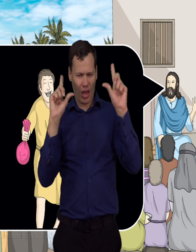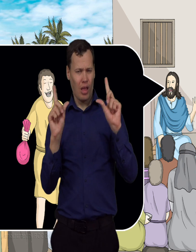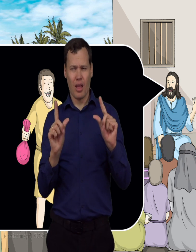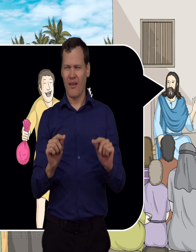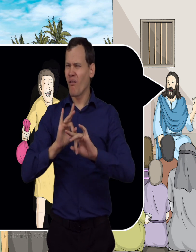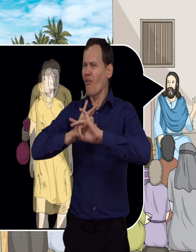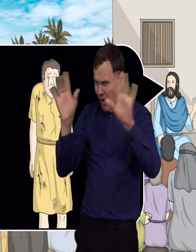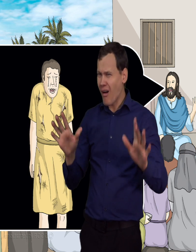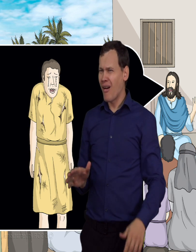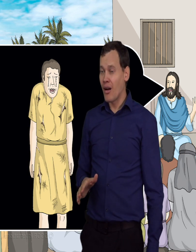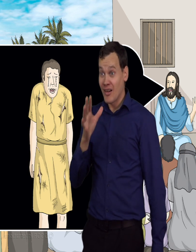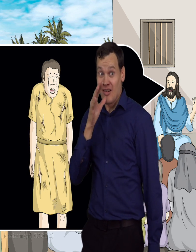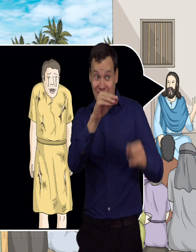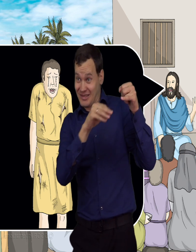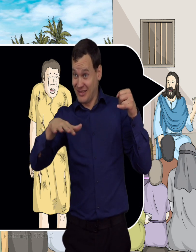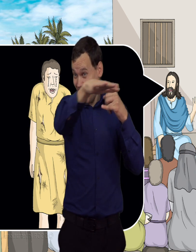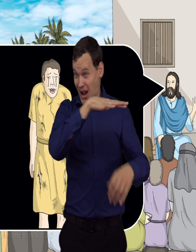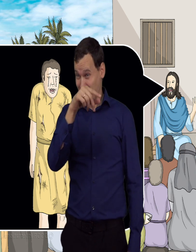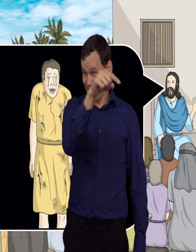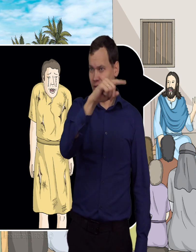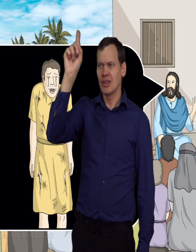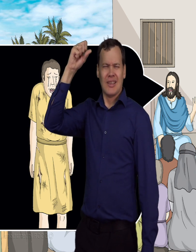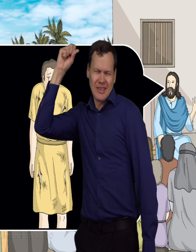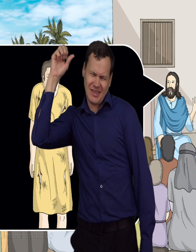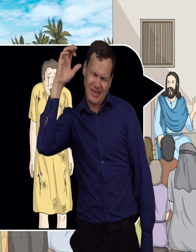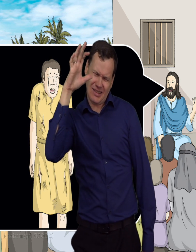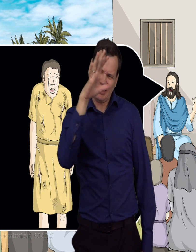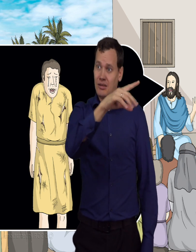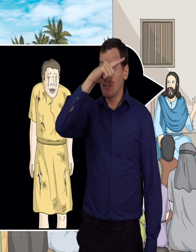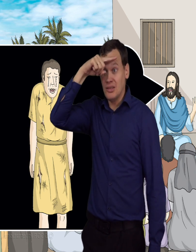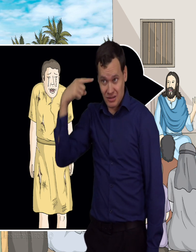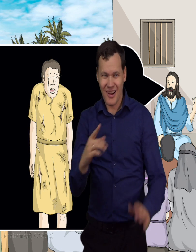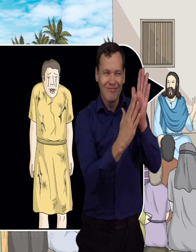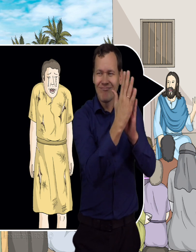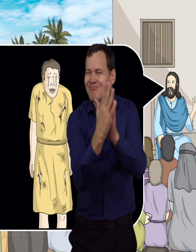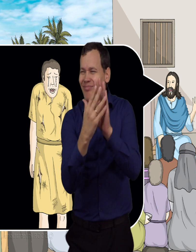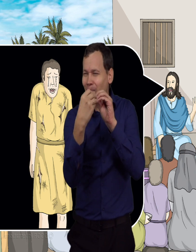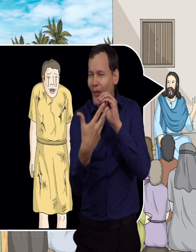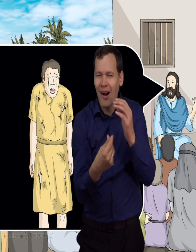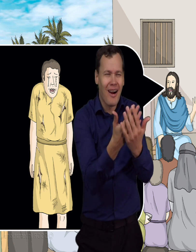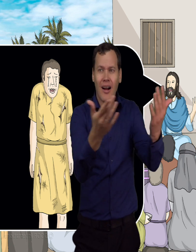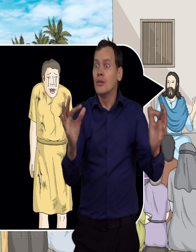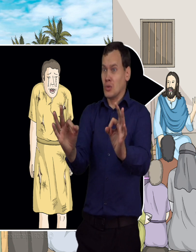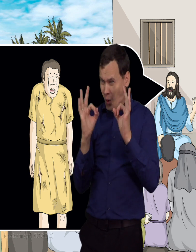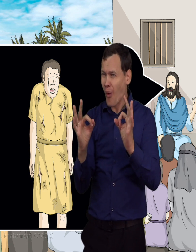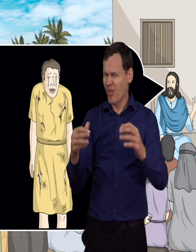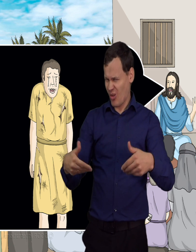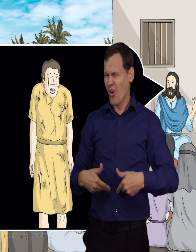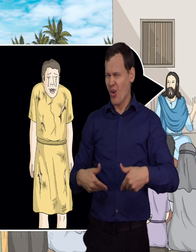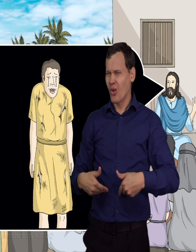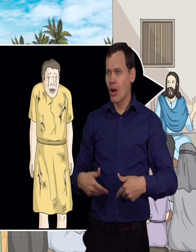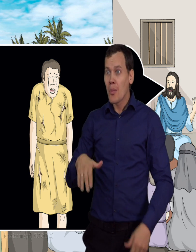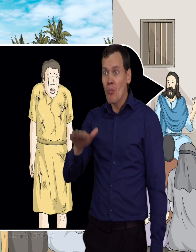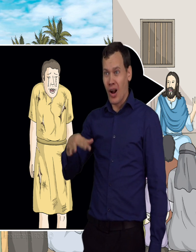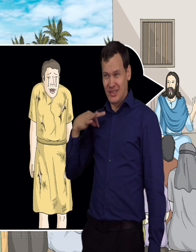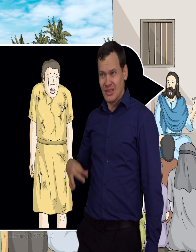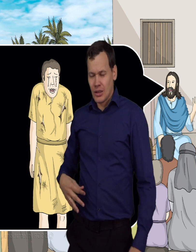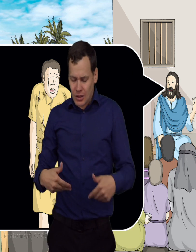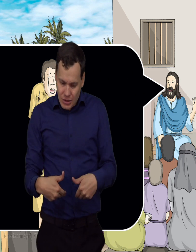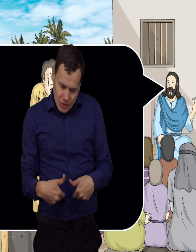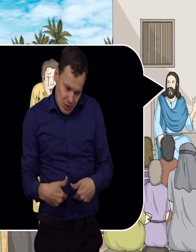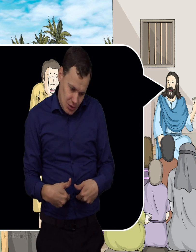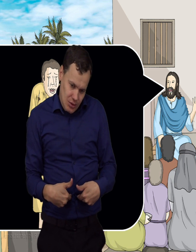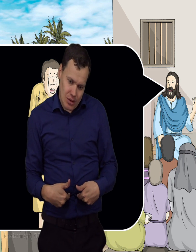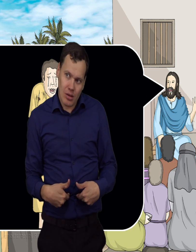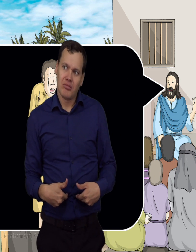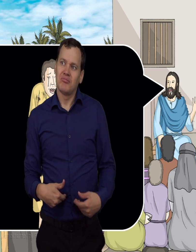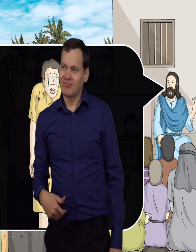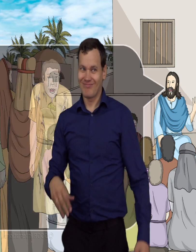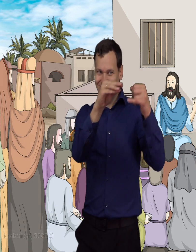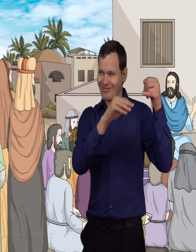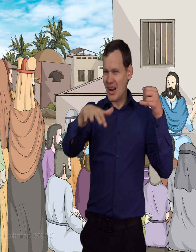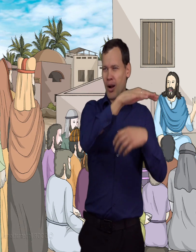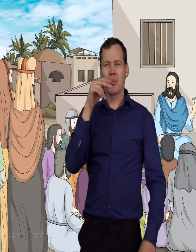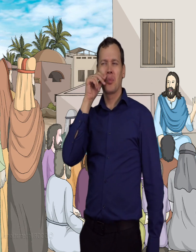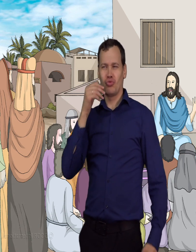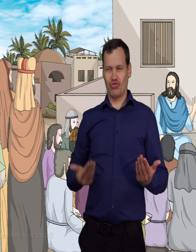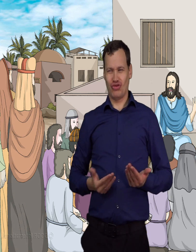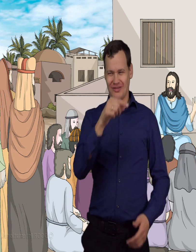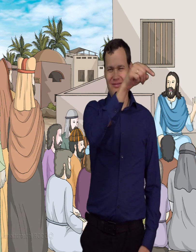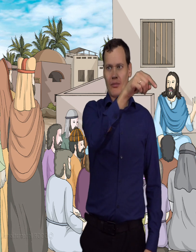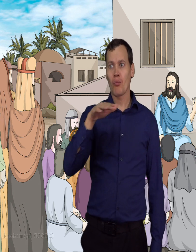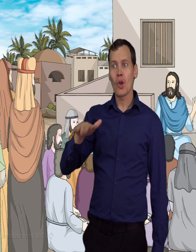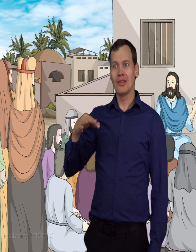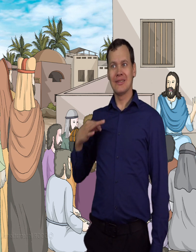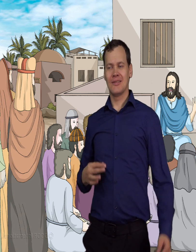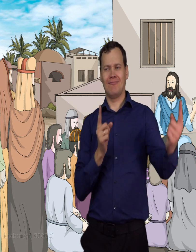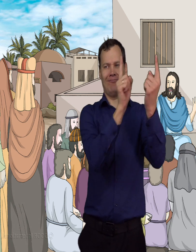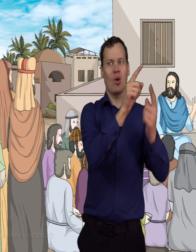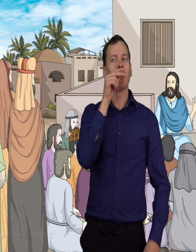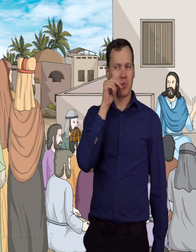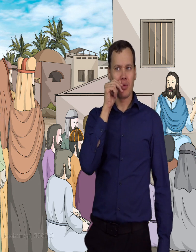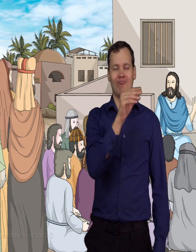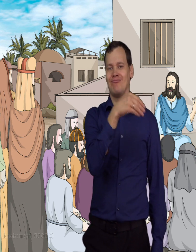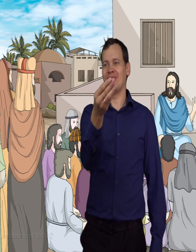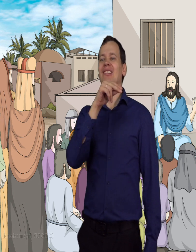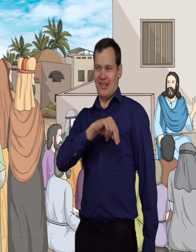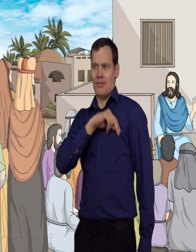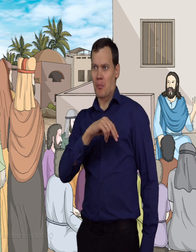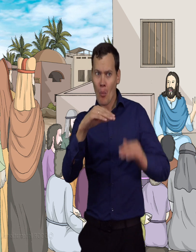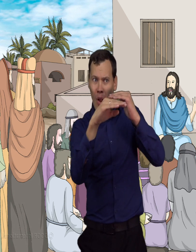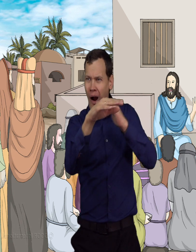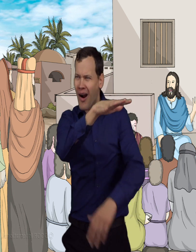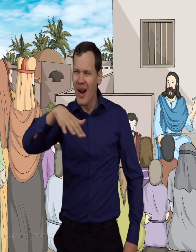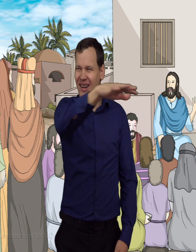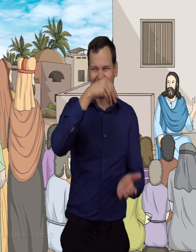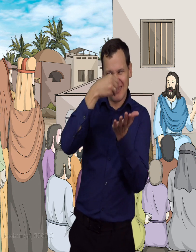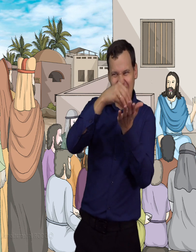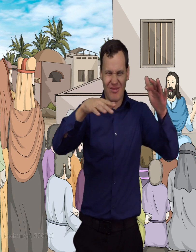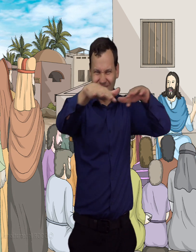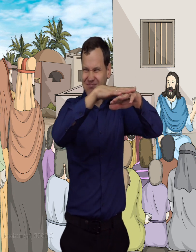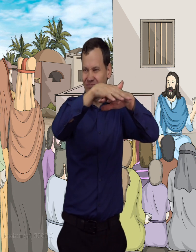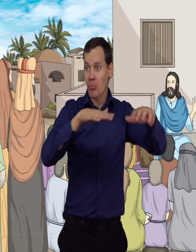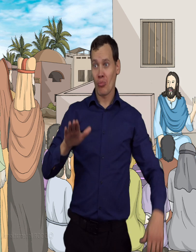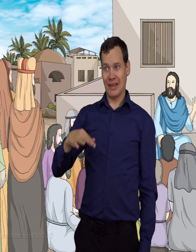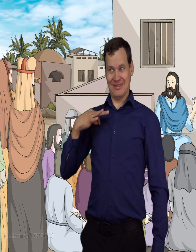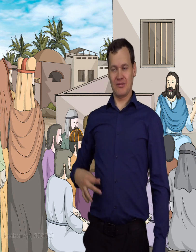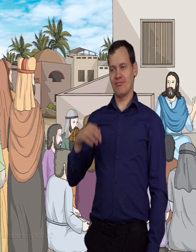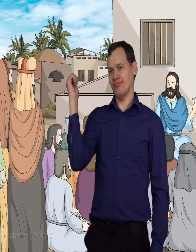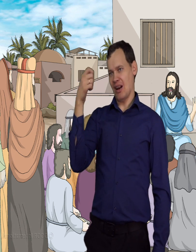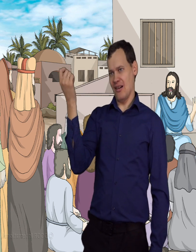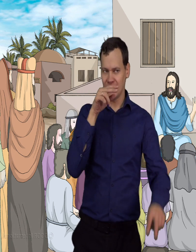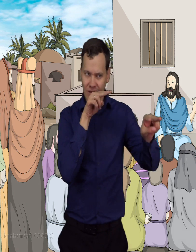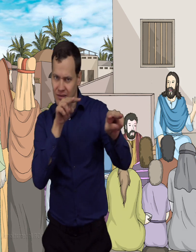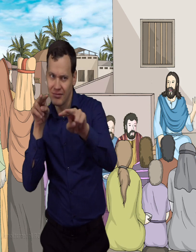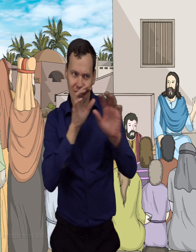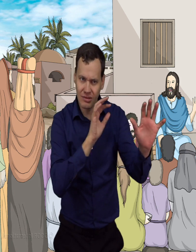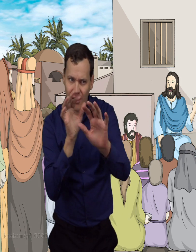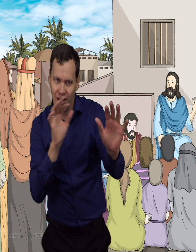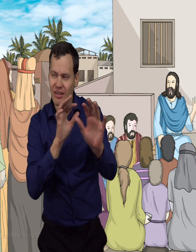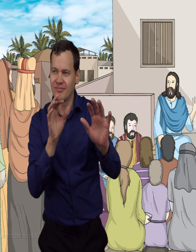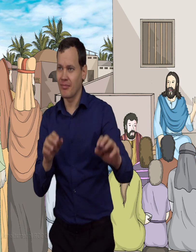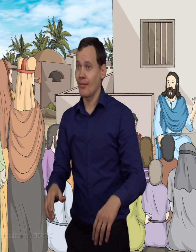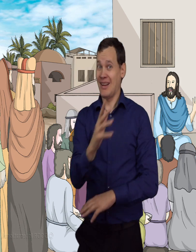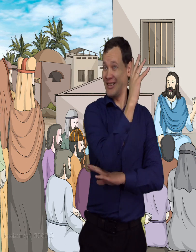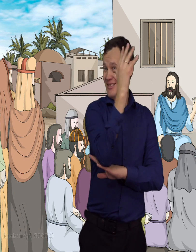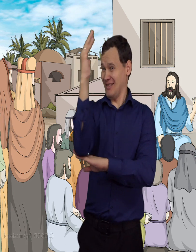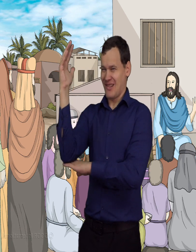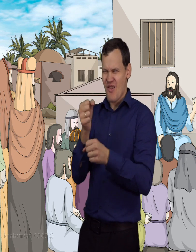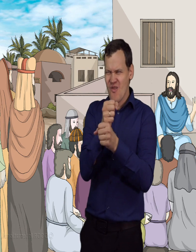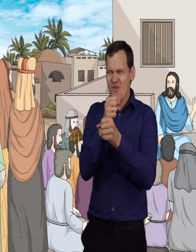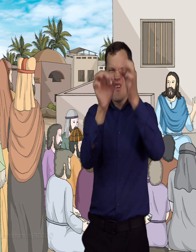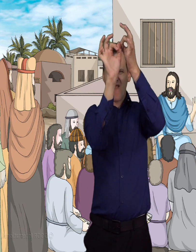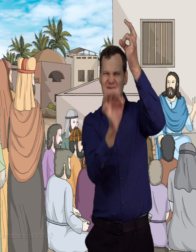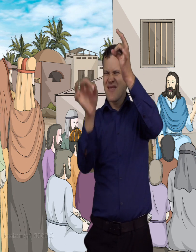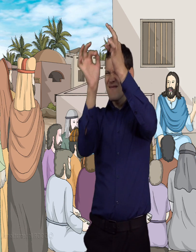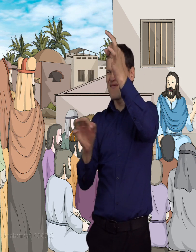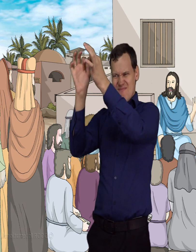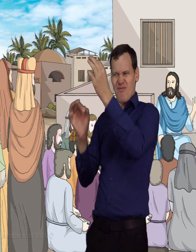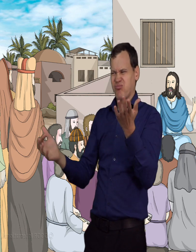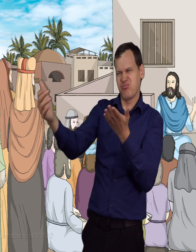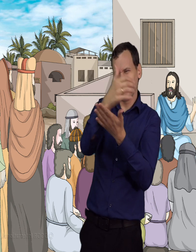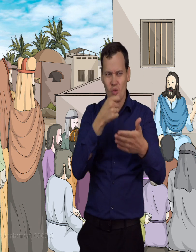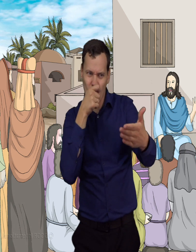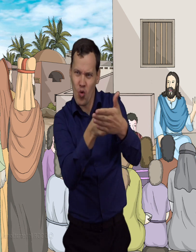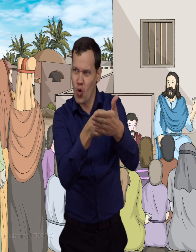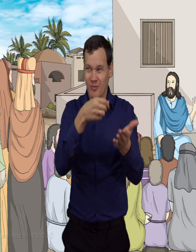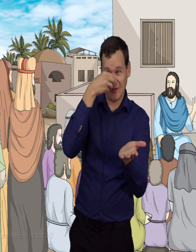After he had spent all he had, a severe famine swept through that country, and he began to be in need. So he went and hired himself out to a citizen of that country, who sent him into his fields to feed the pigs.